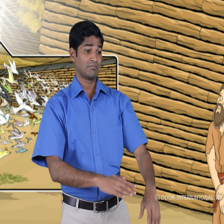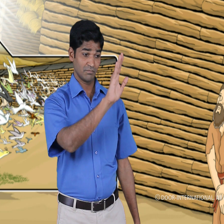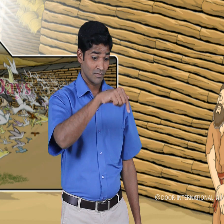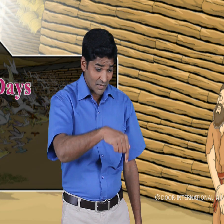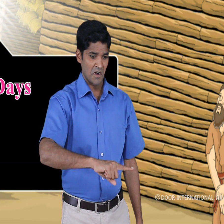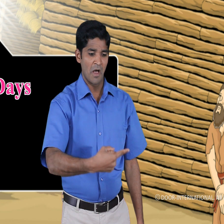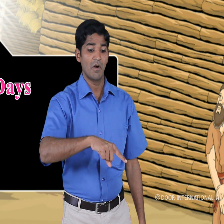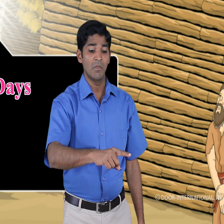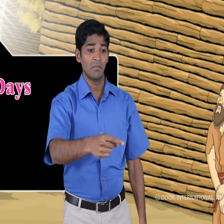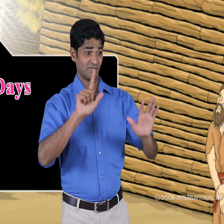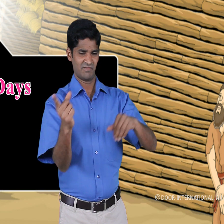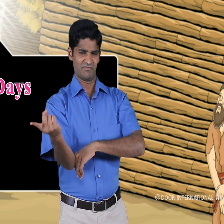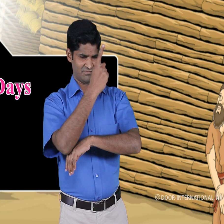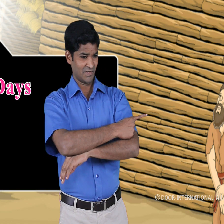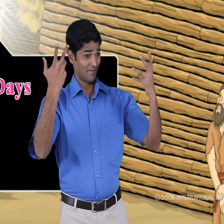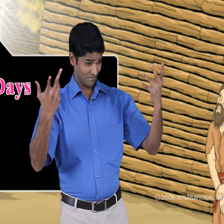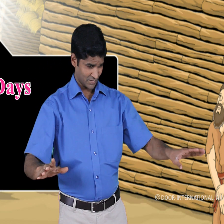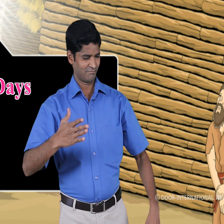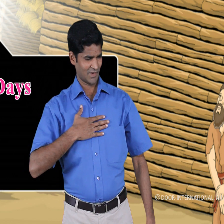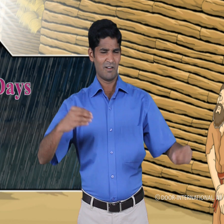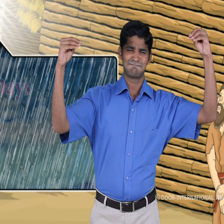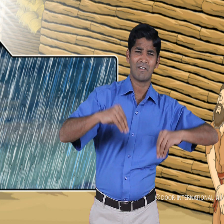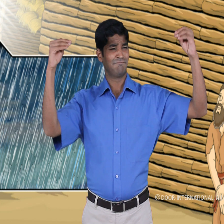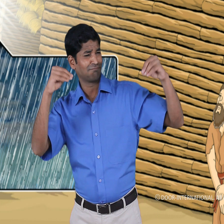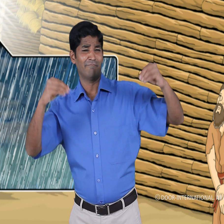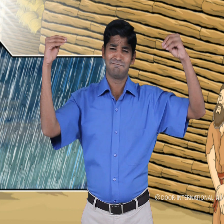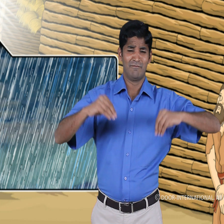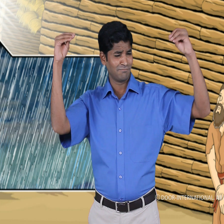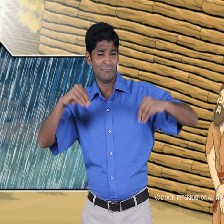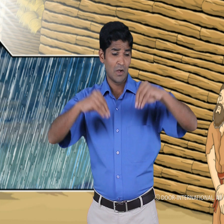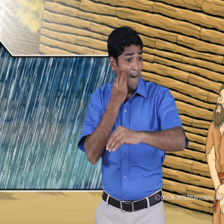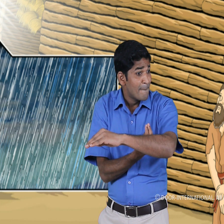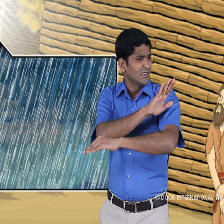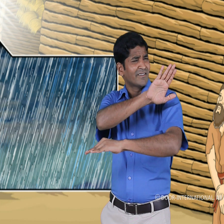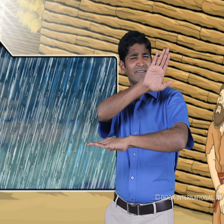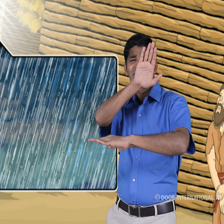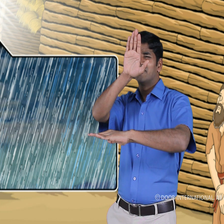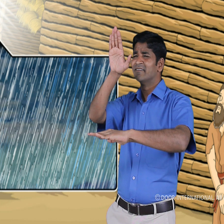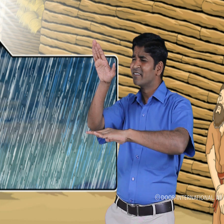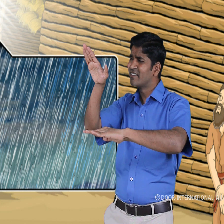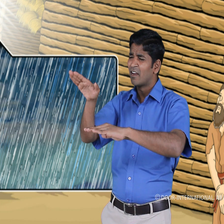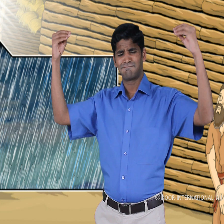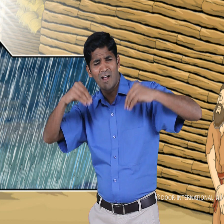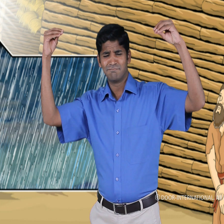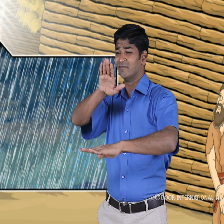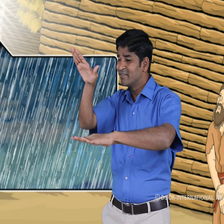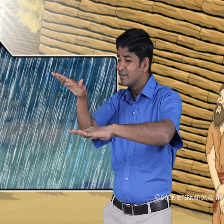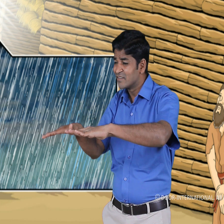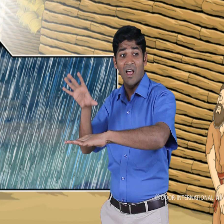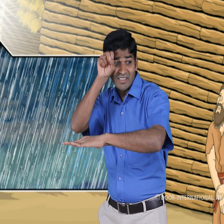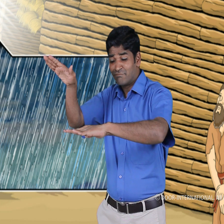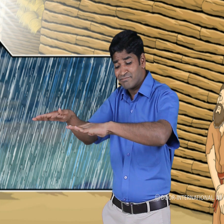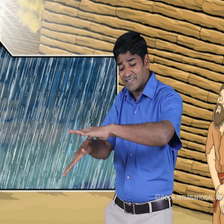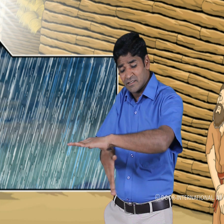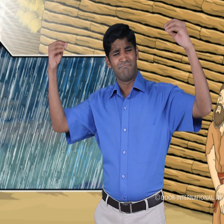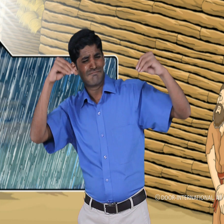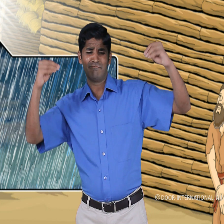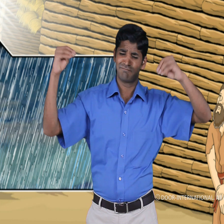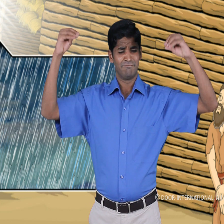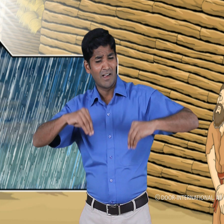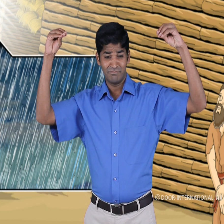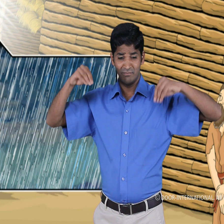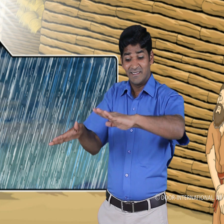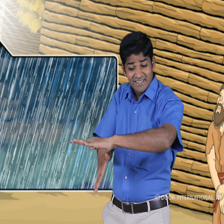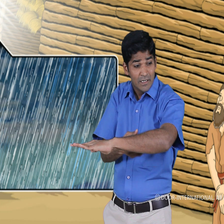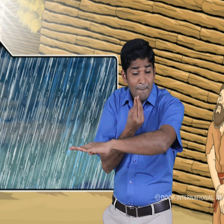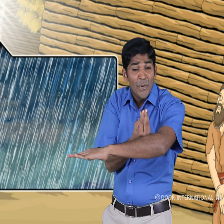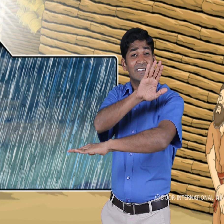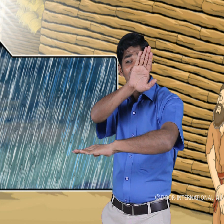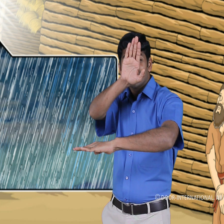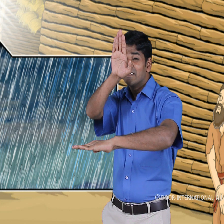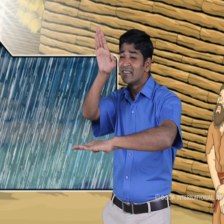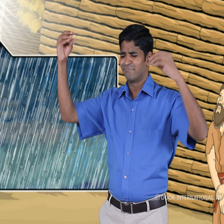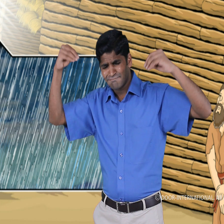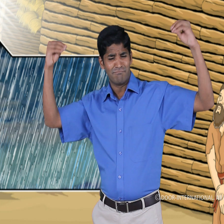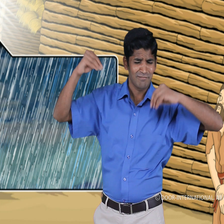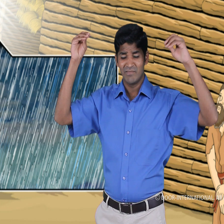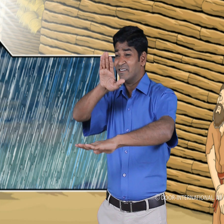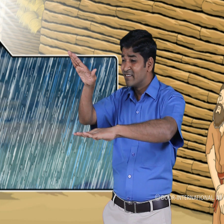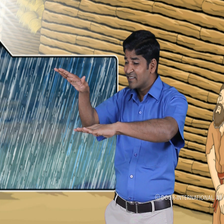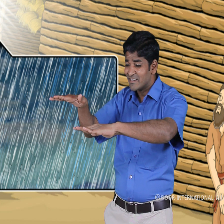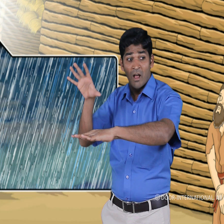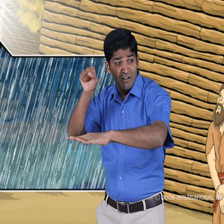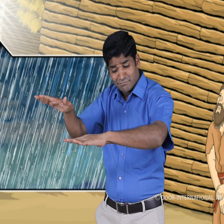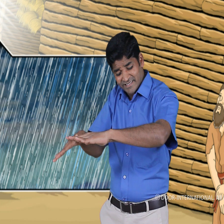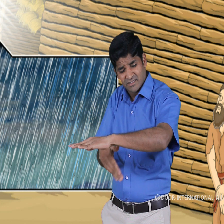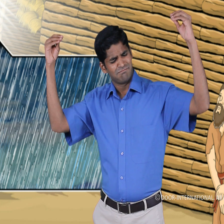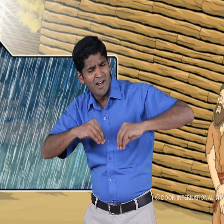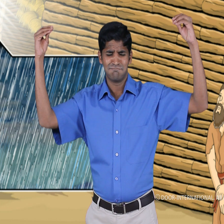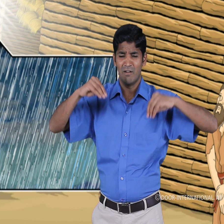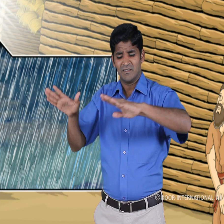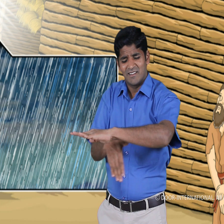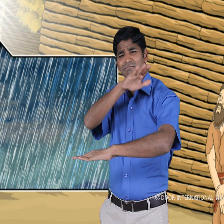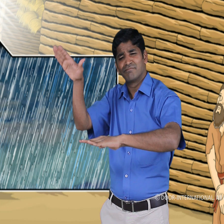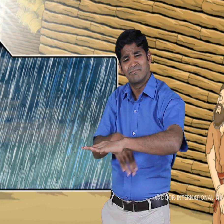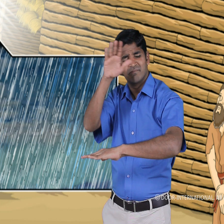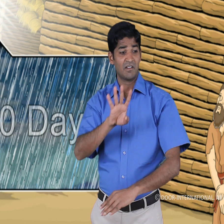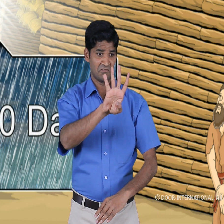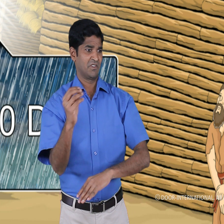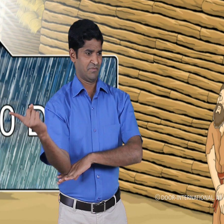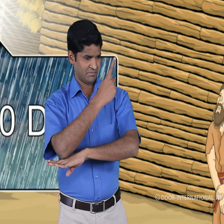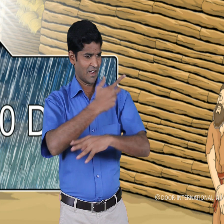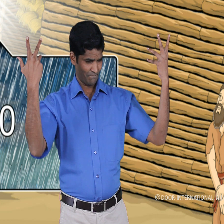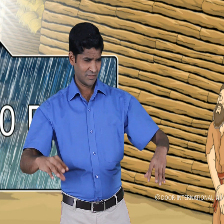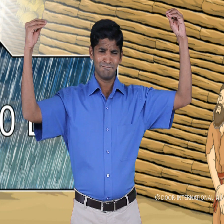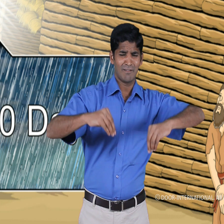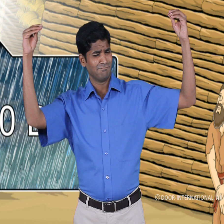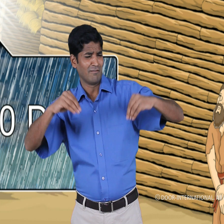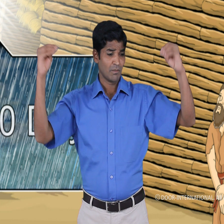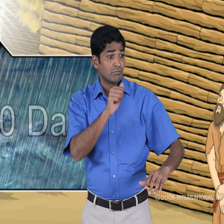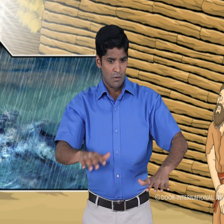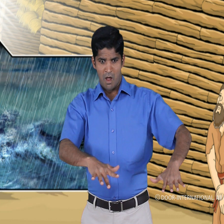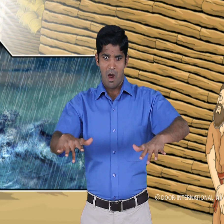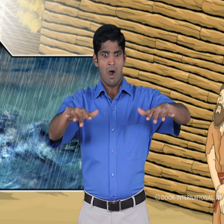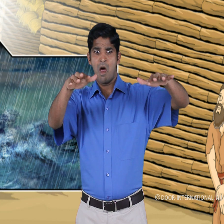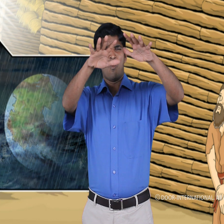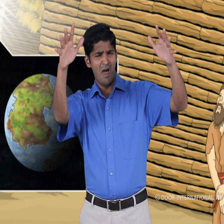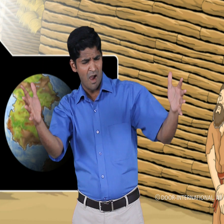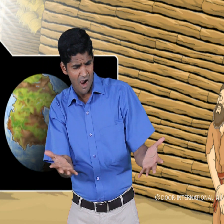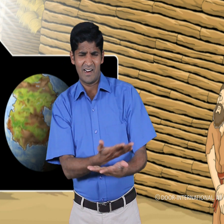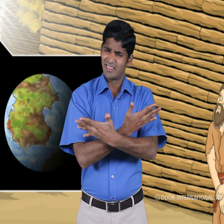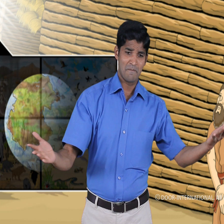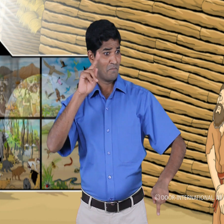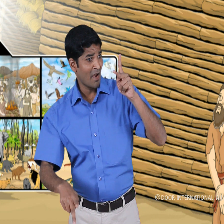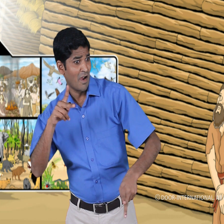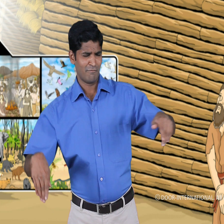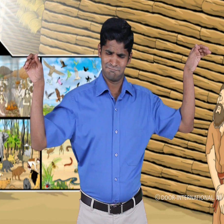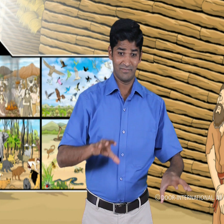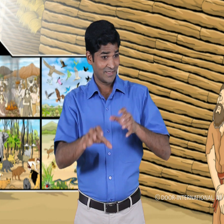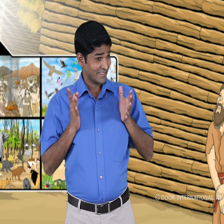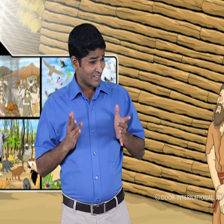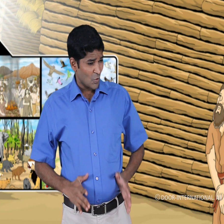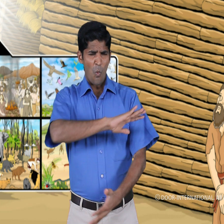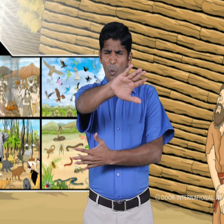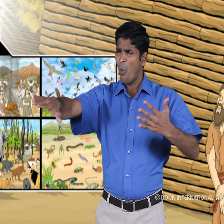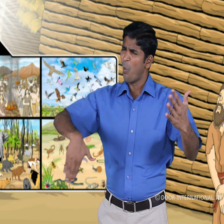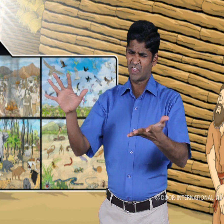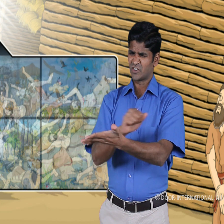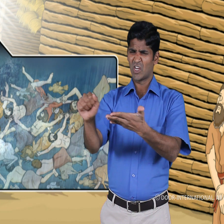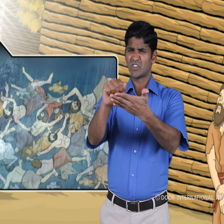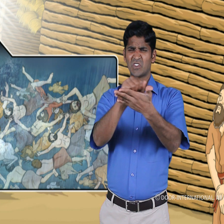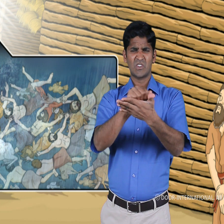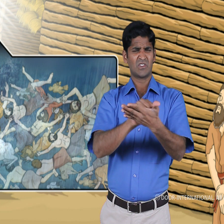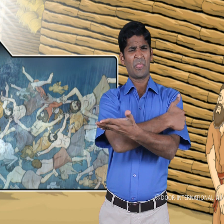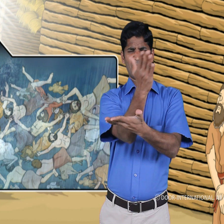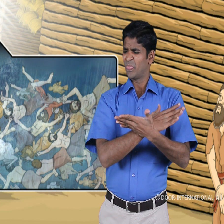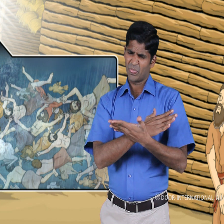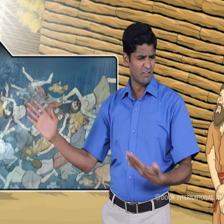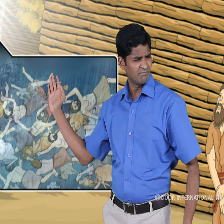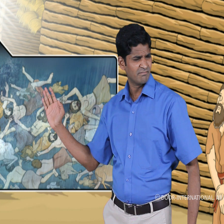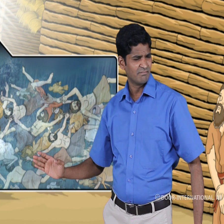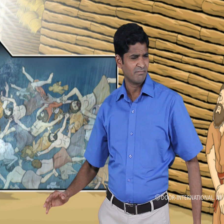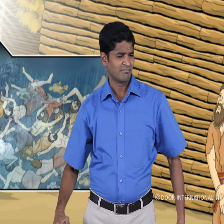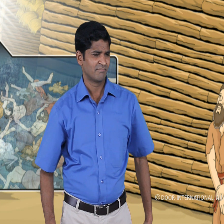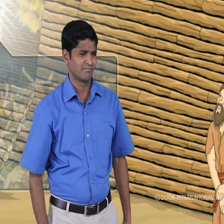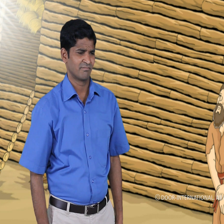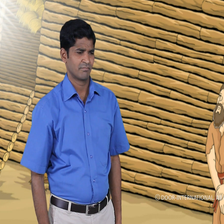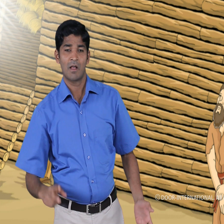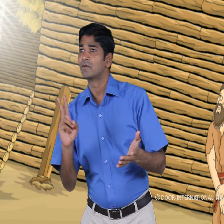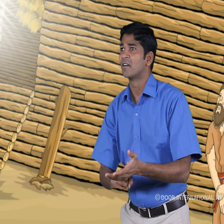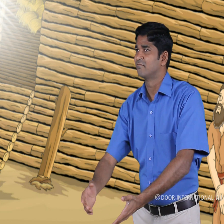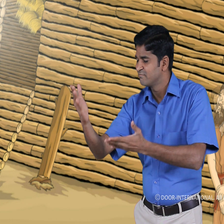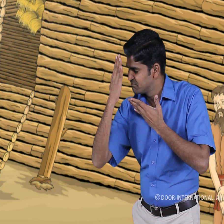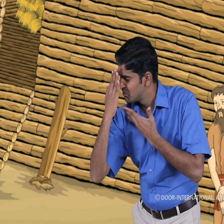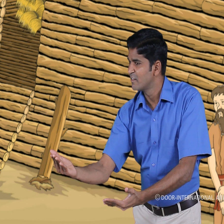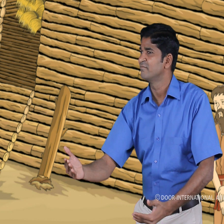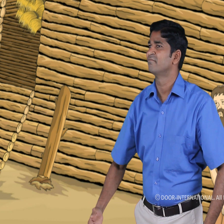For seven days from now I will send rain on the earth for forty days and forty nights, and I will wipe from the face of the earth every living thing I have made.”